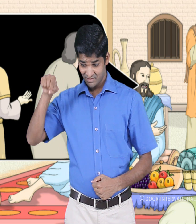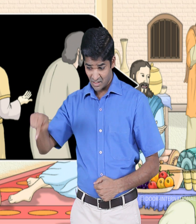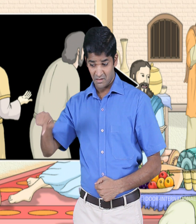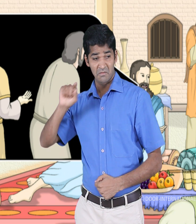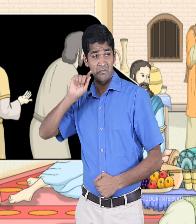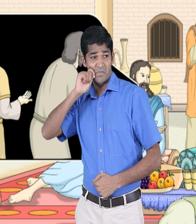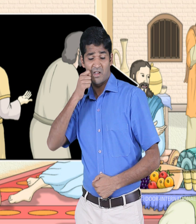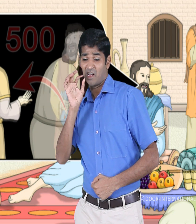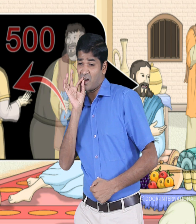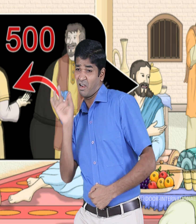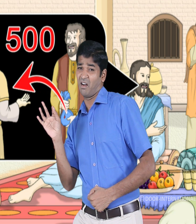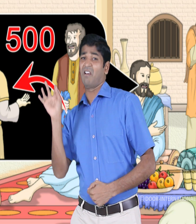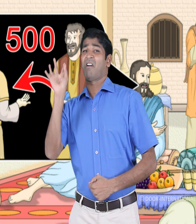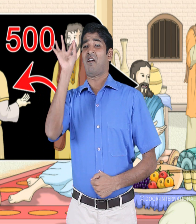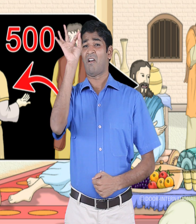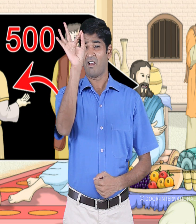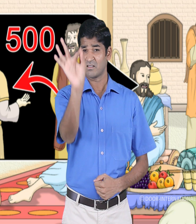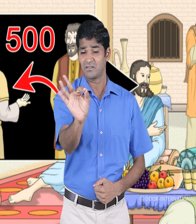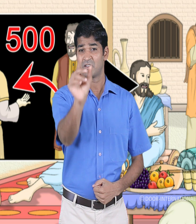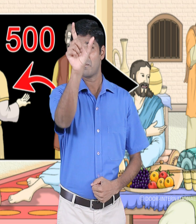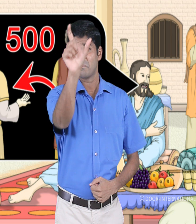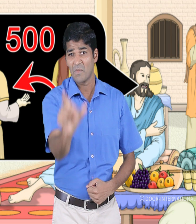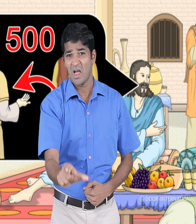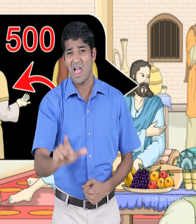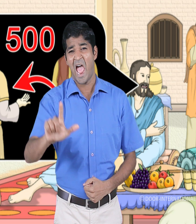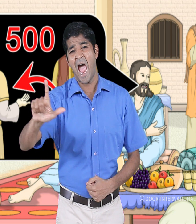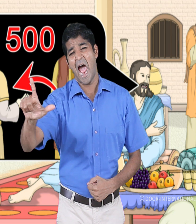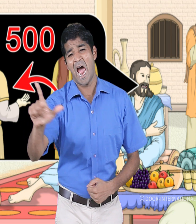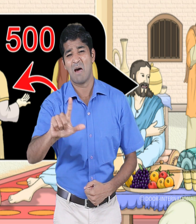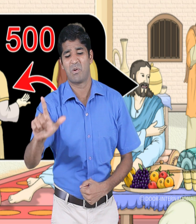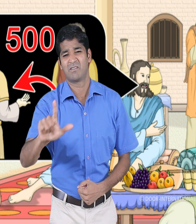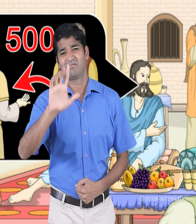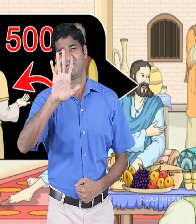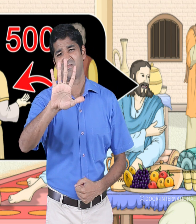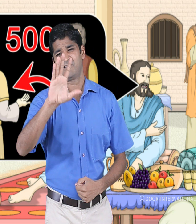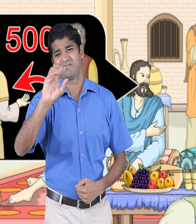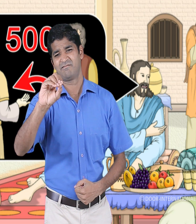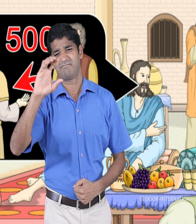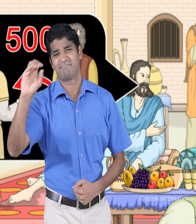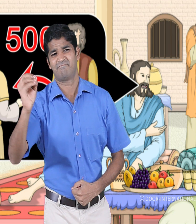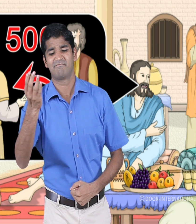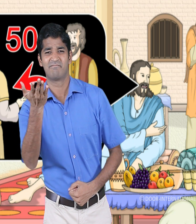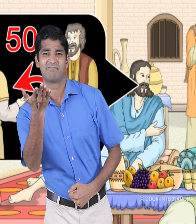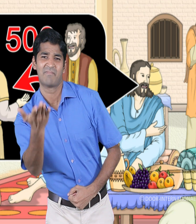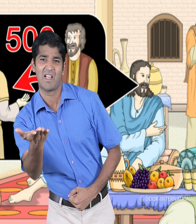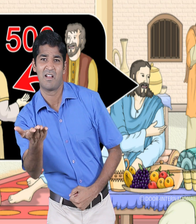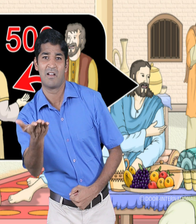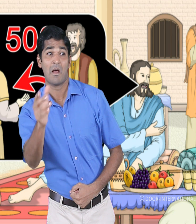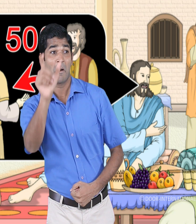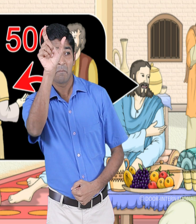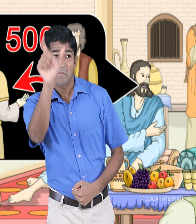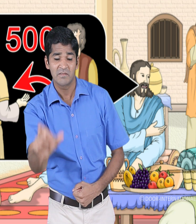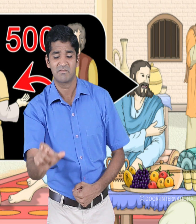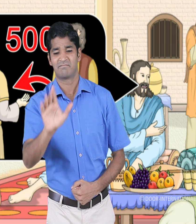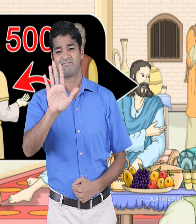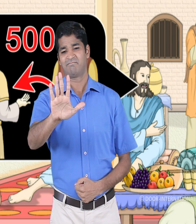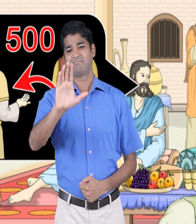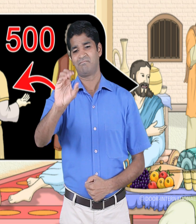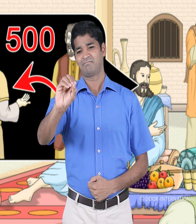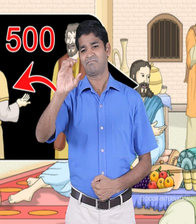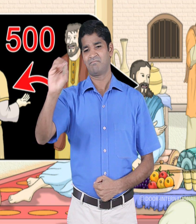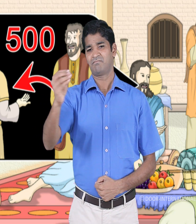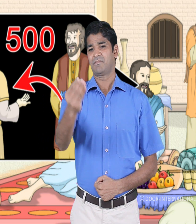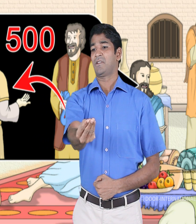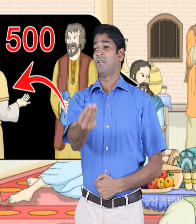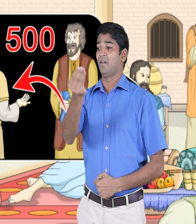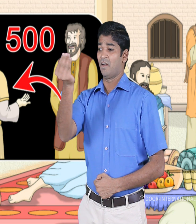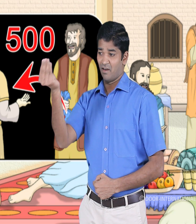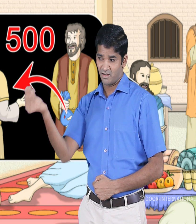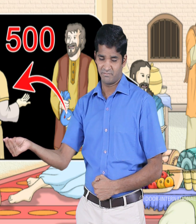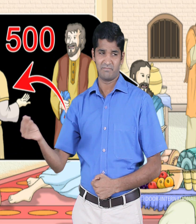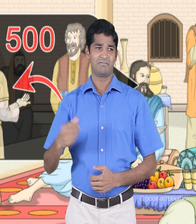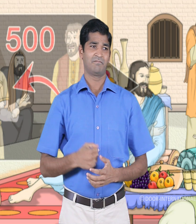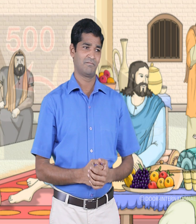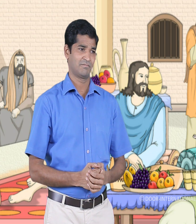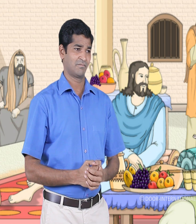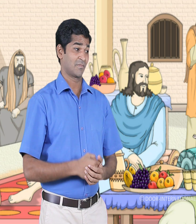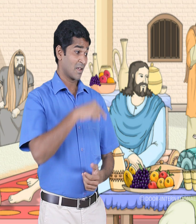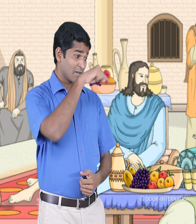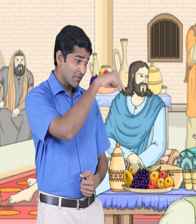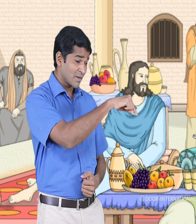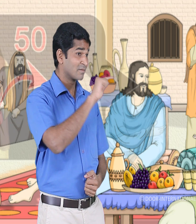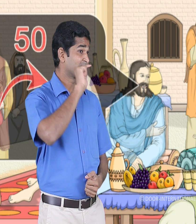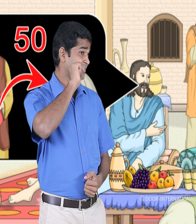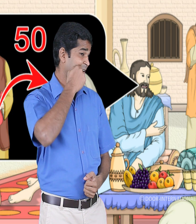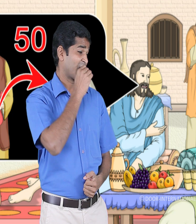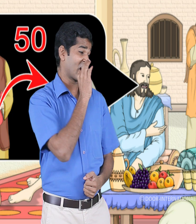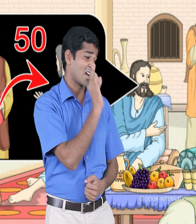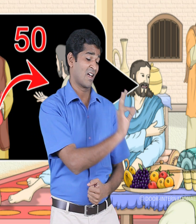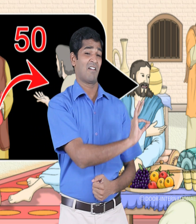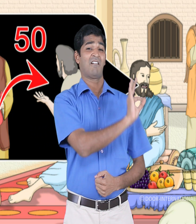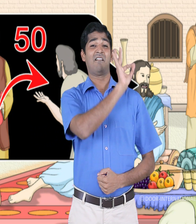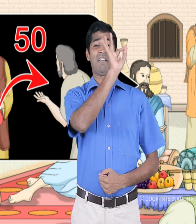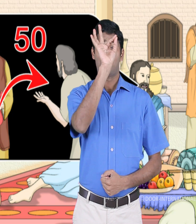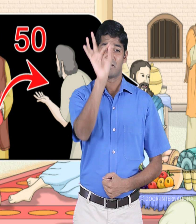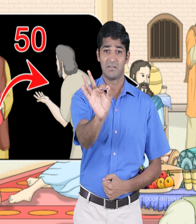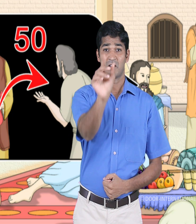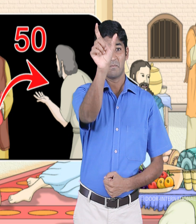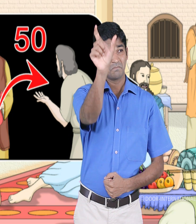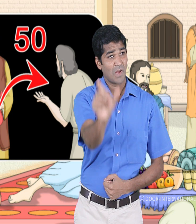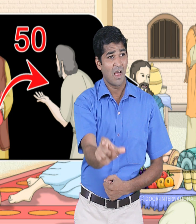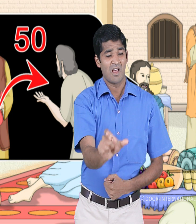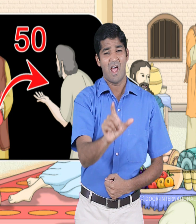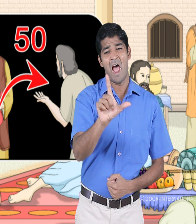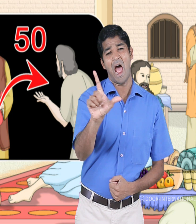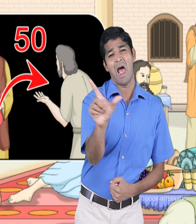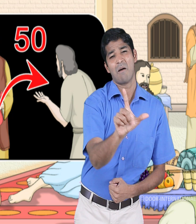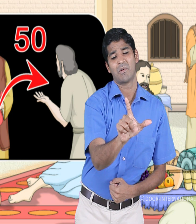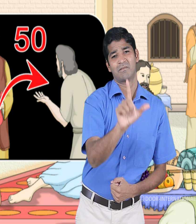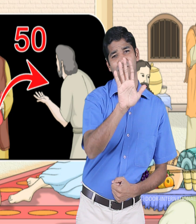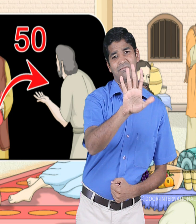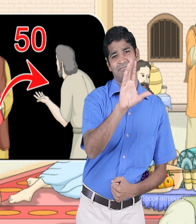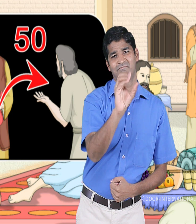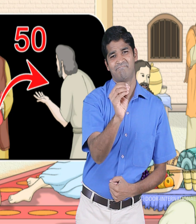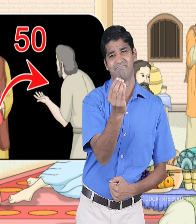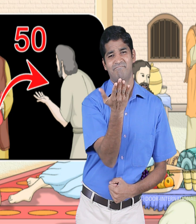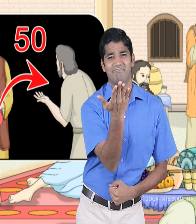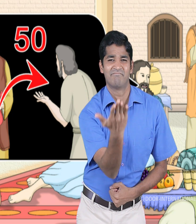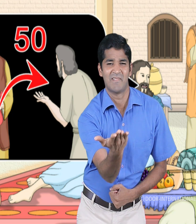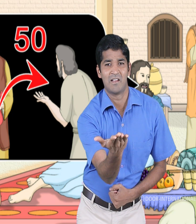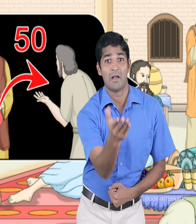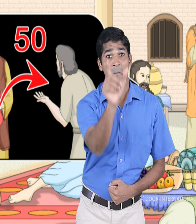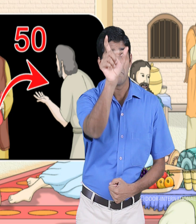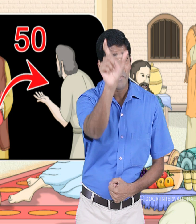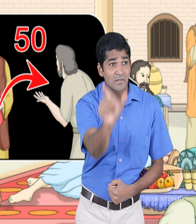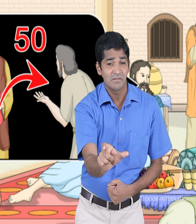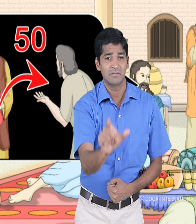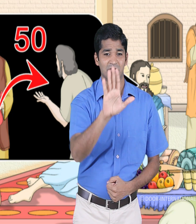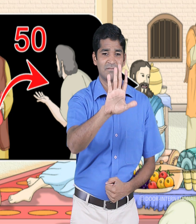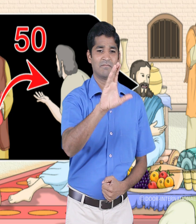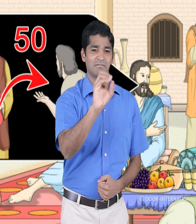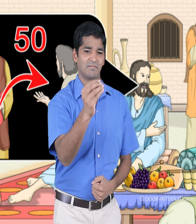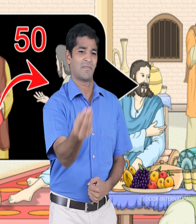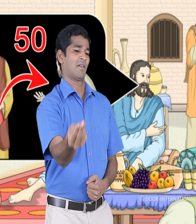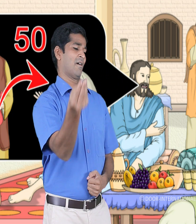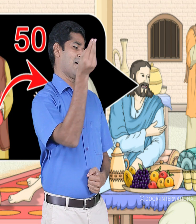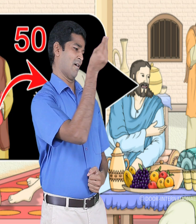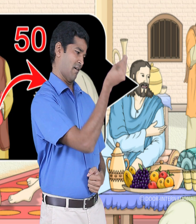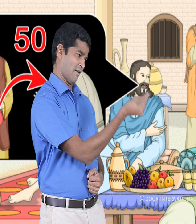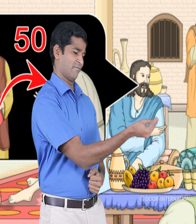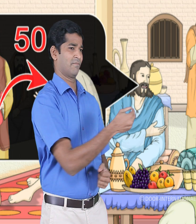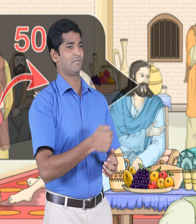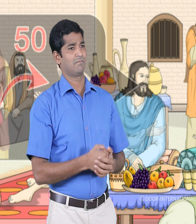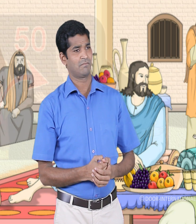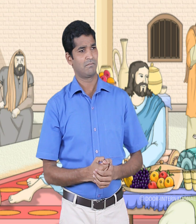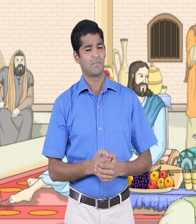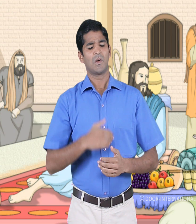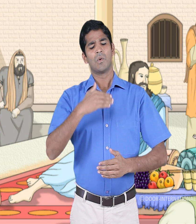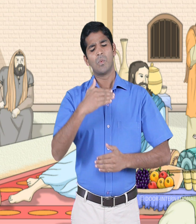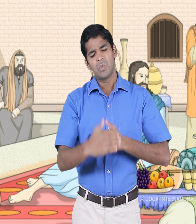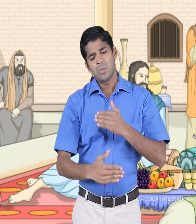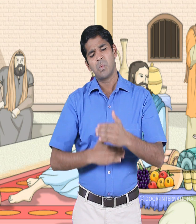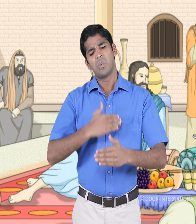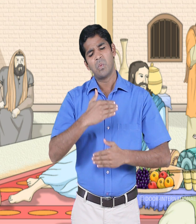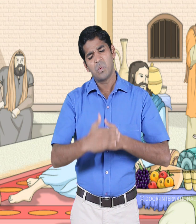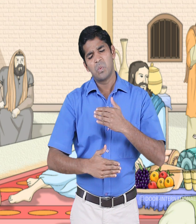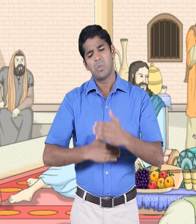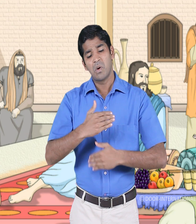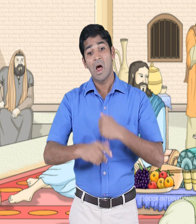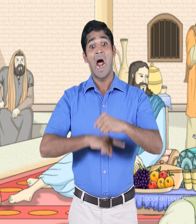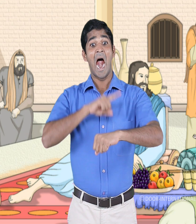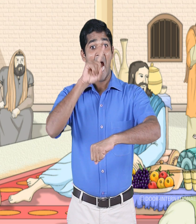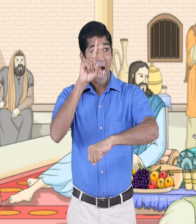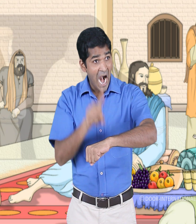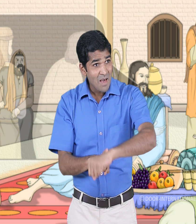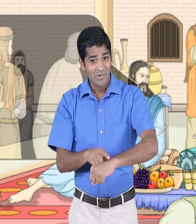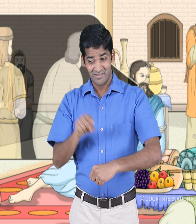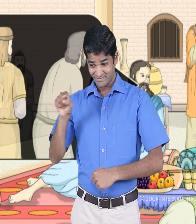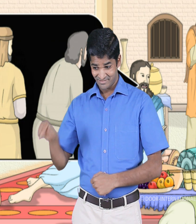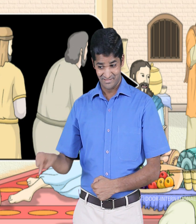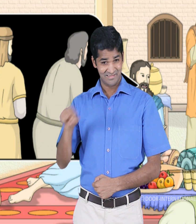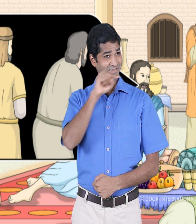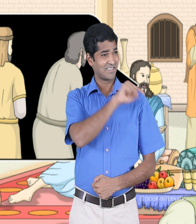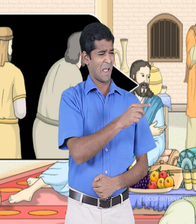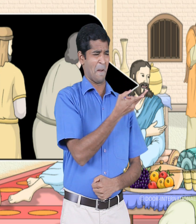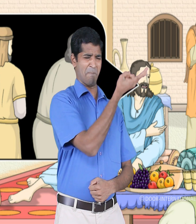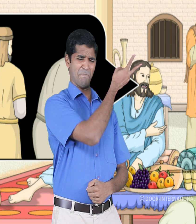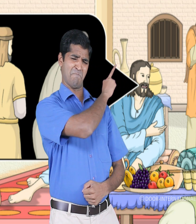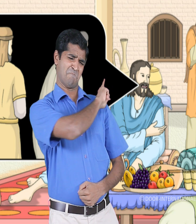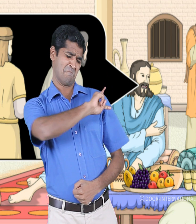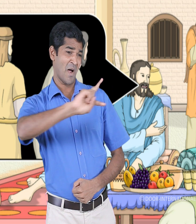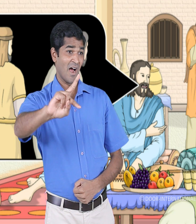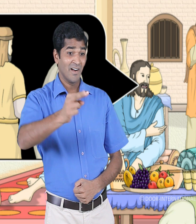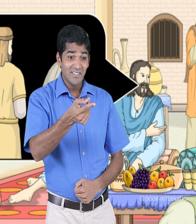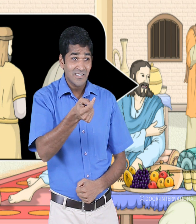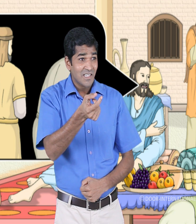One owed him five hundred denarii, and the other fifty.